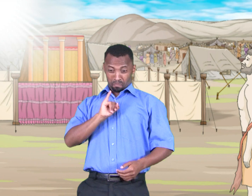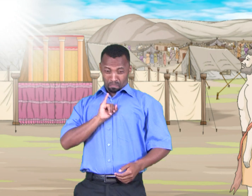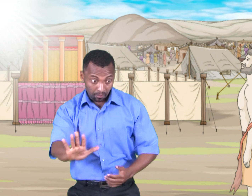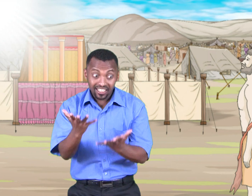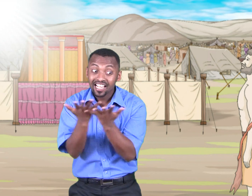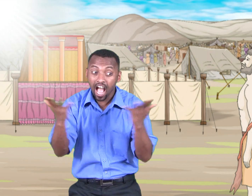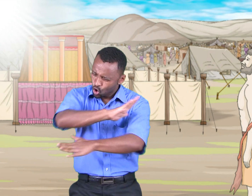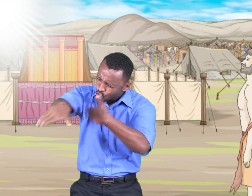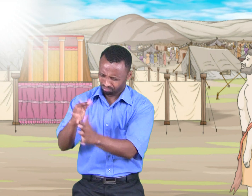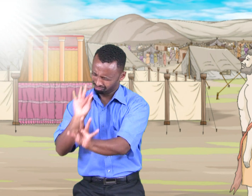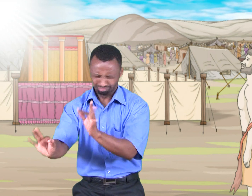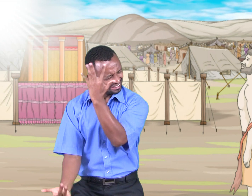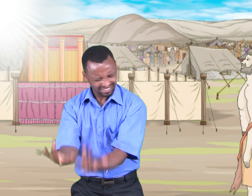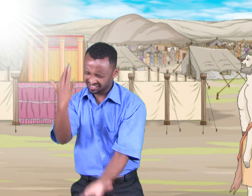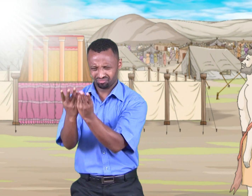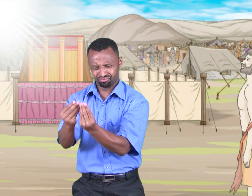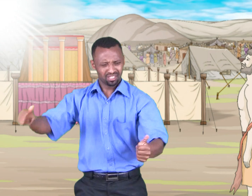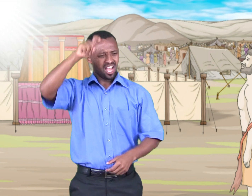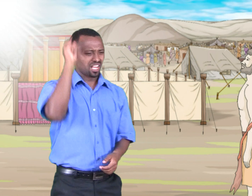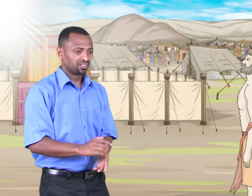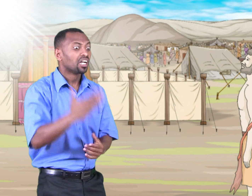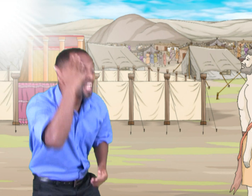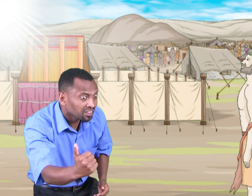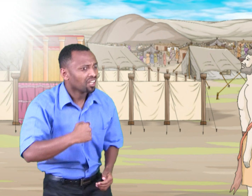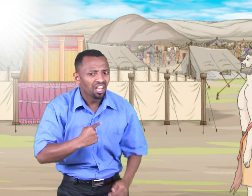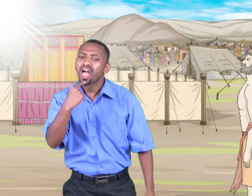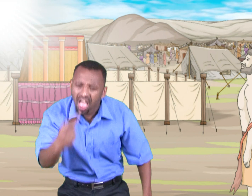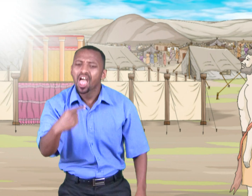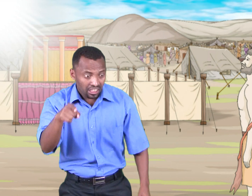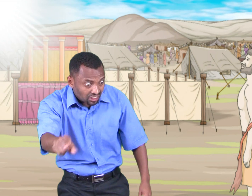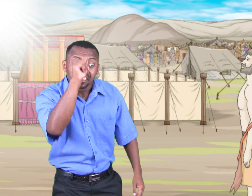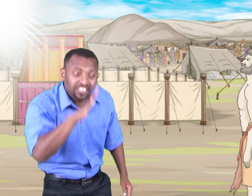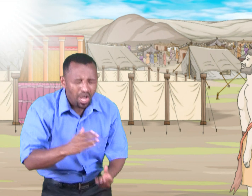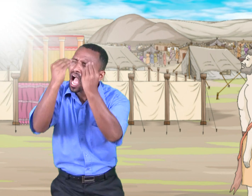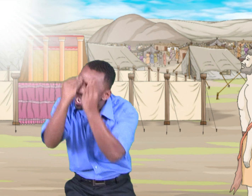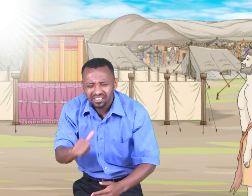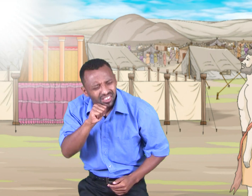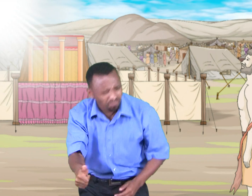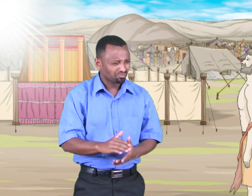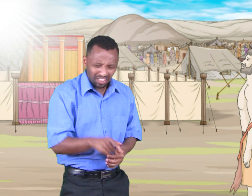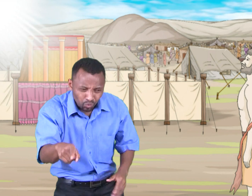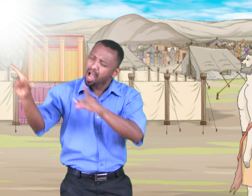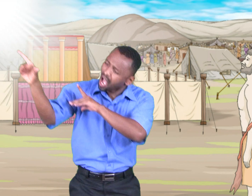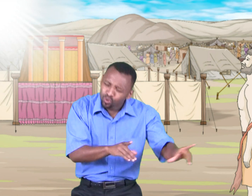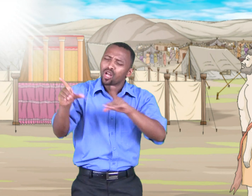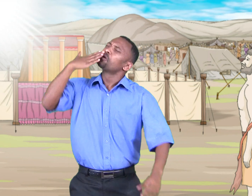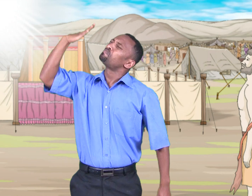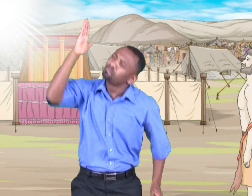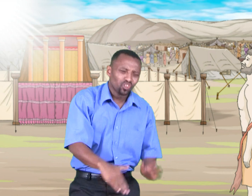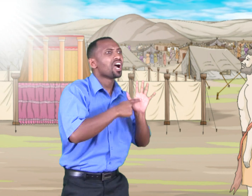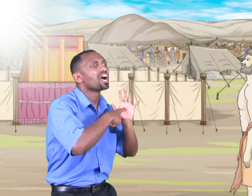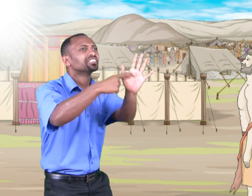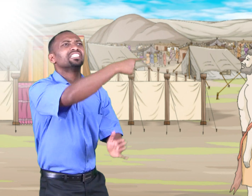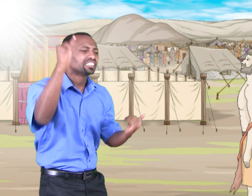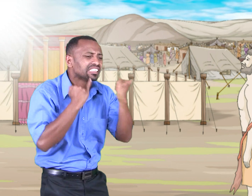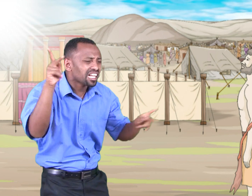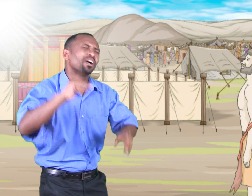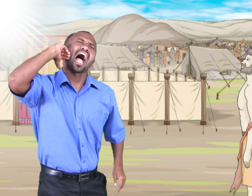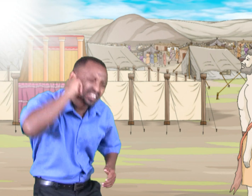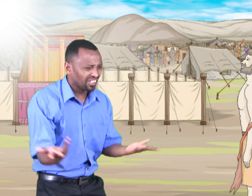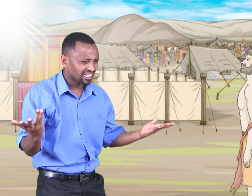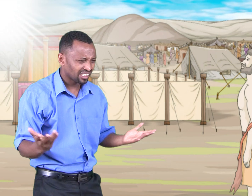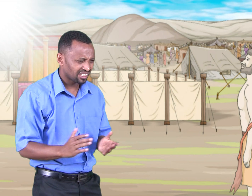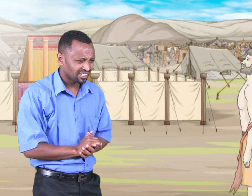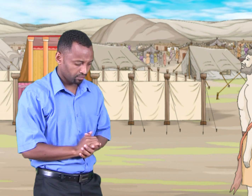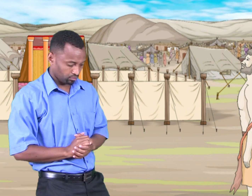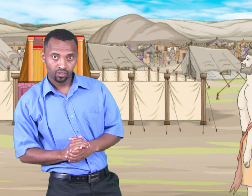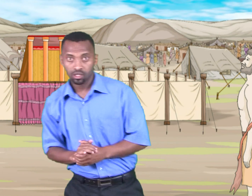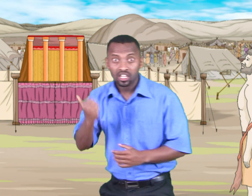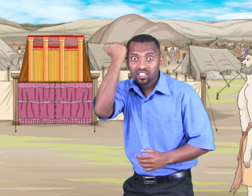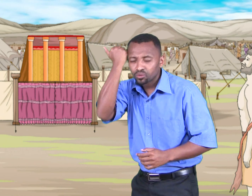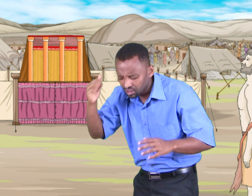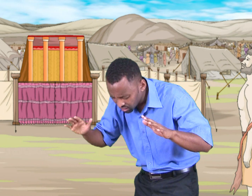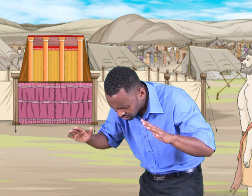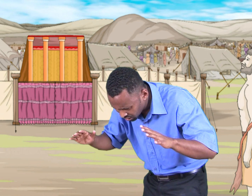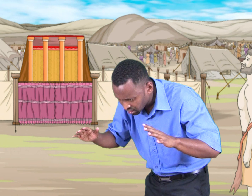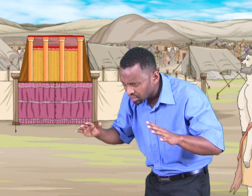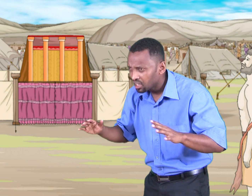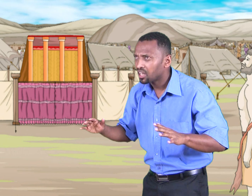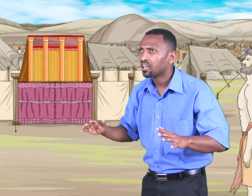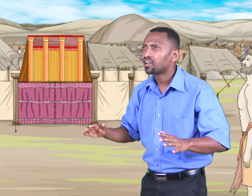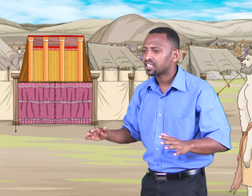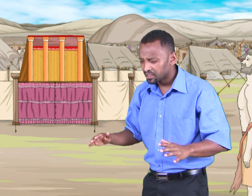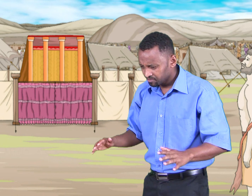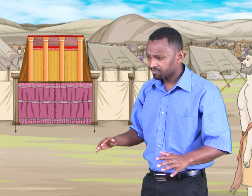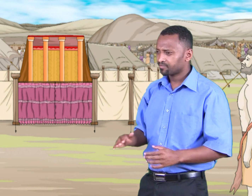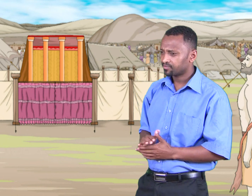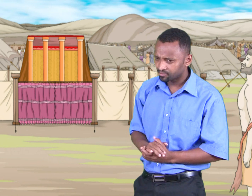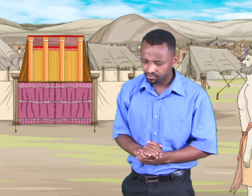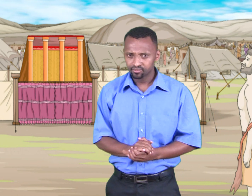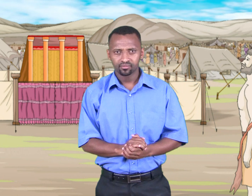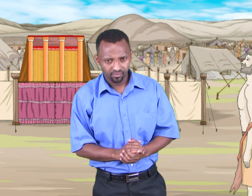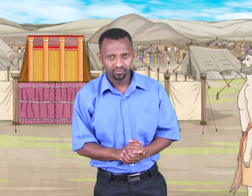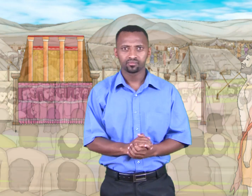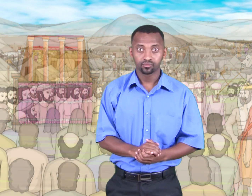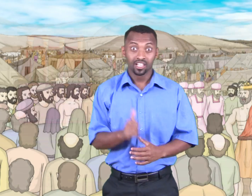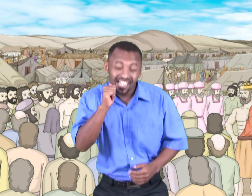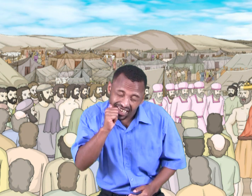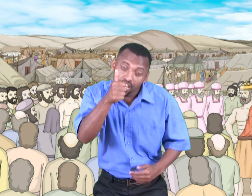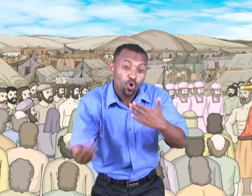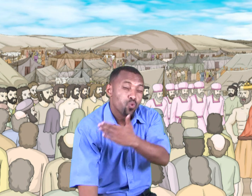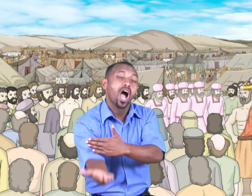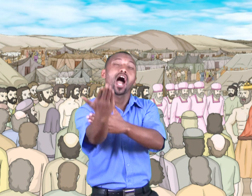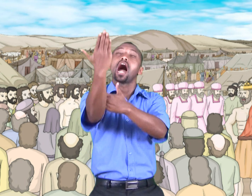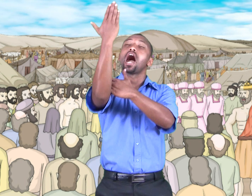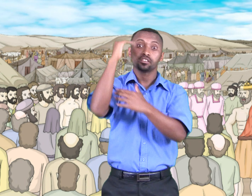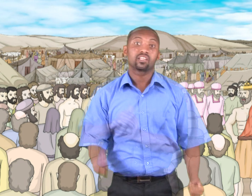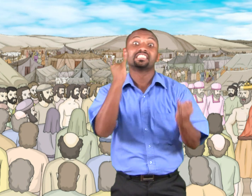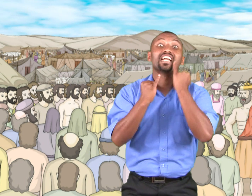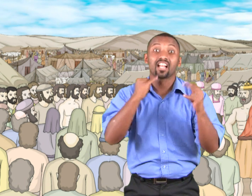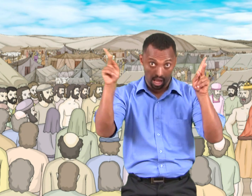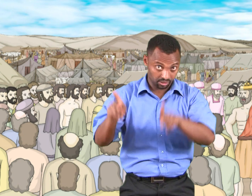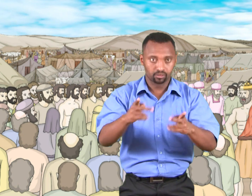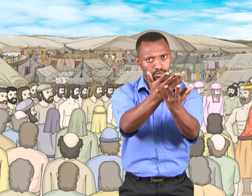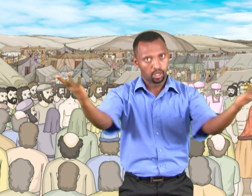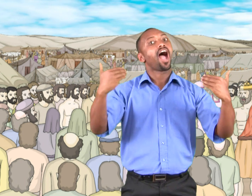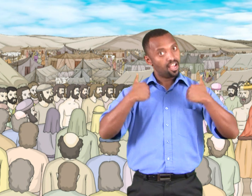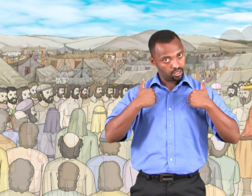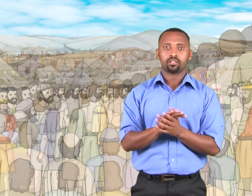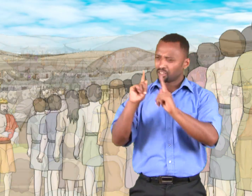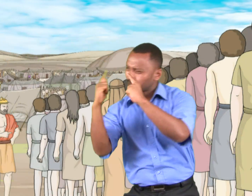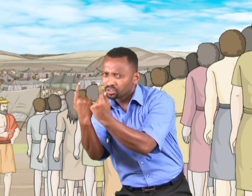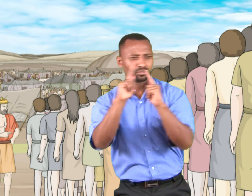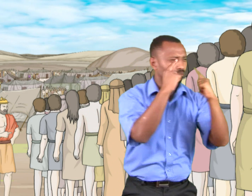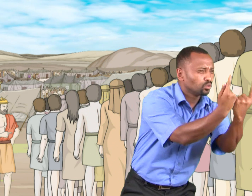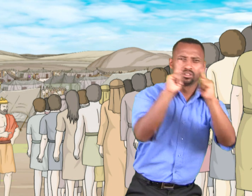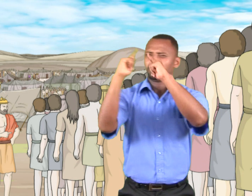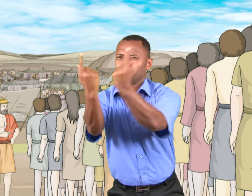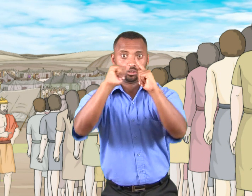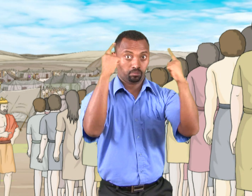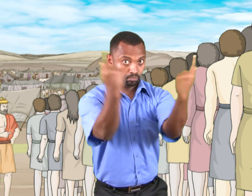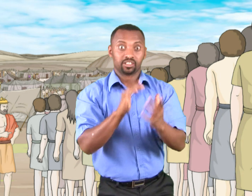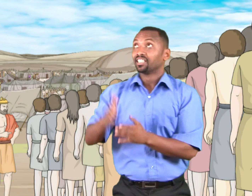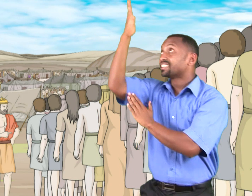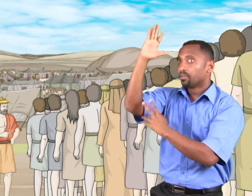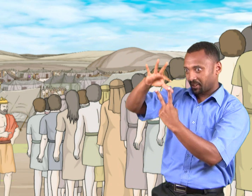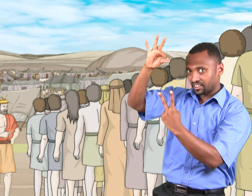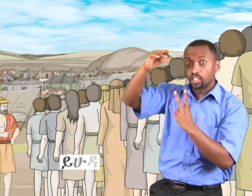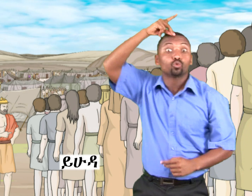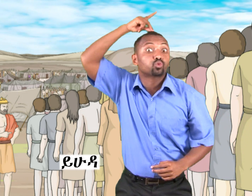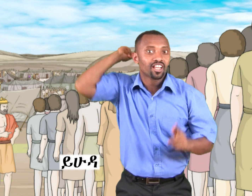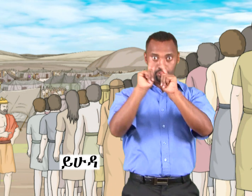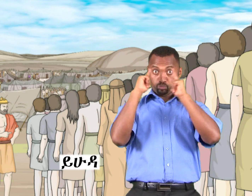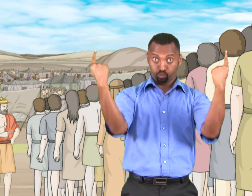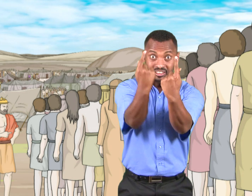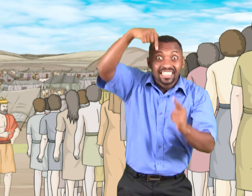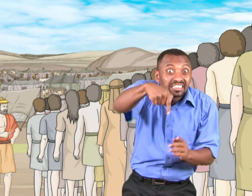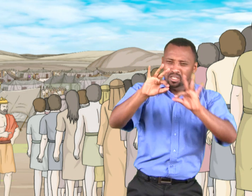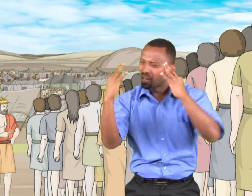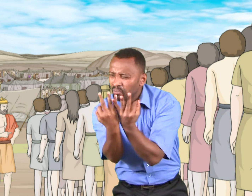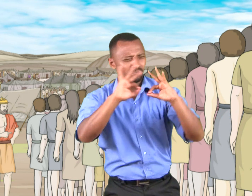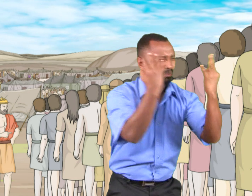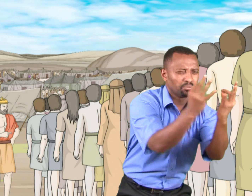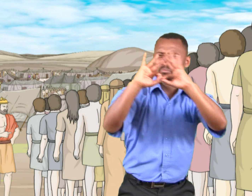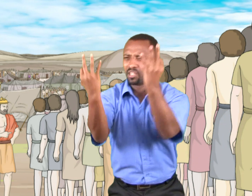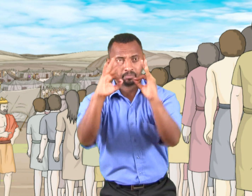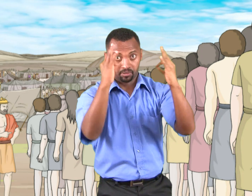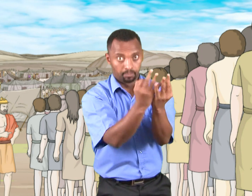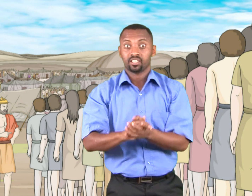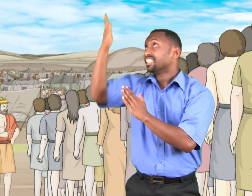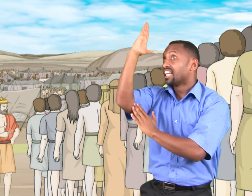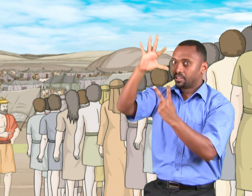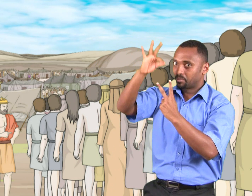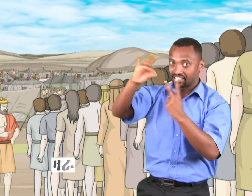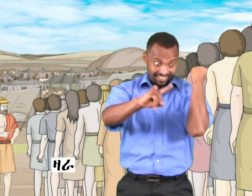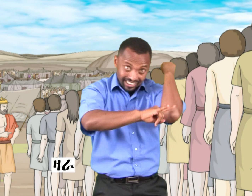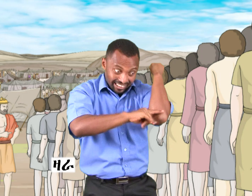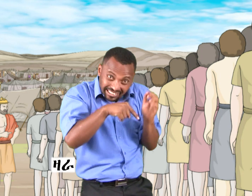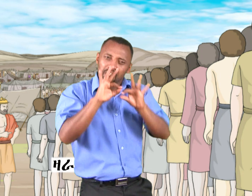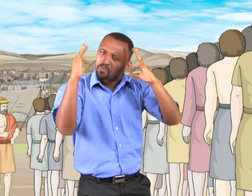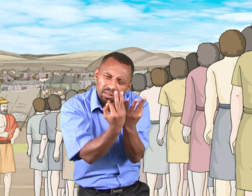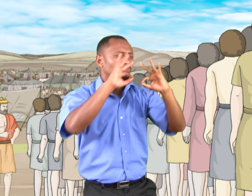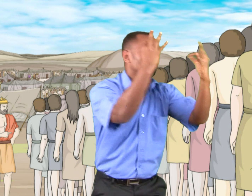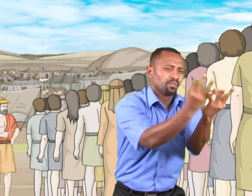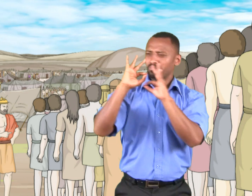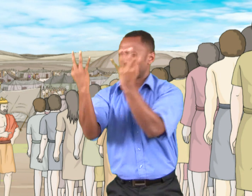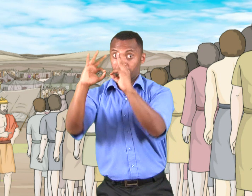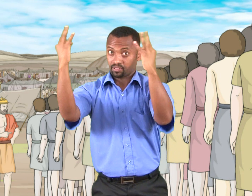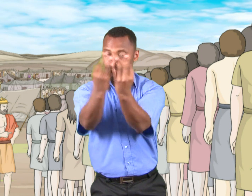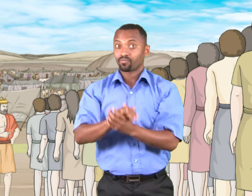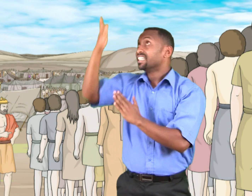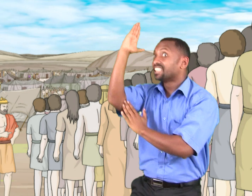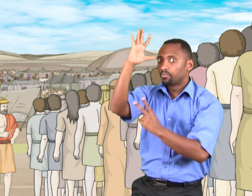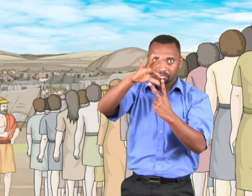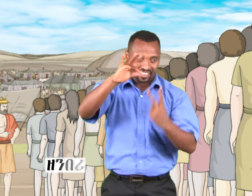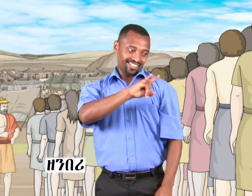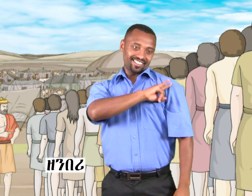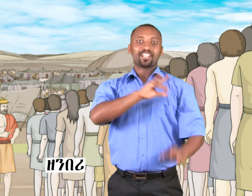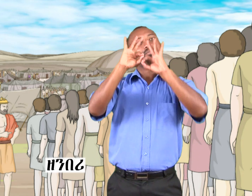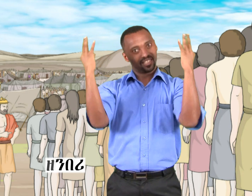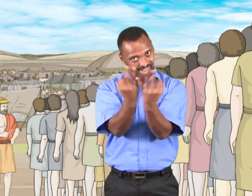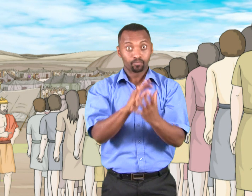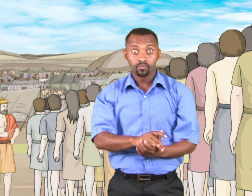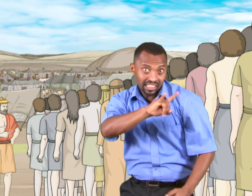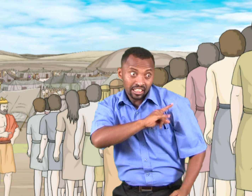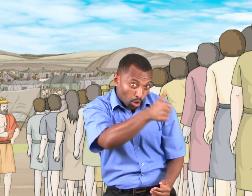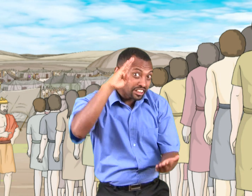The one who is caught with the things devoted to destruction must be burned, along with all that belongs to him, because he has transgressed the covenant of the LORD and committed an outrage in Israel.’” So Joshua arose early the next morning and had Israel come forward tribe by tribe, and the tribe of Judah was selected.